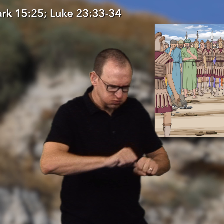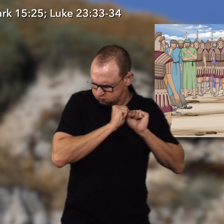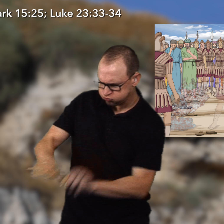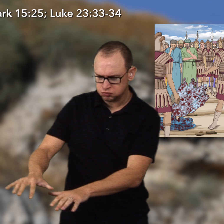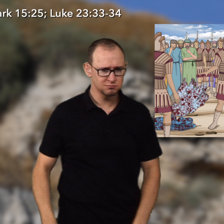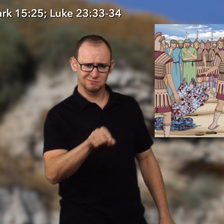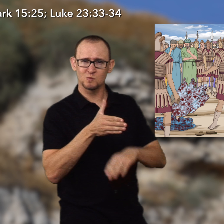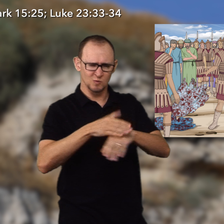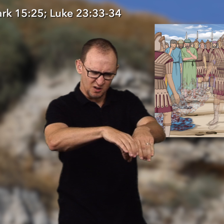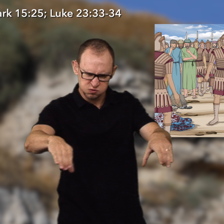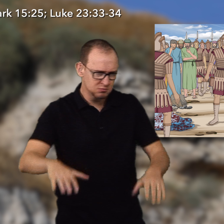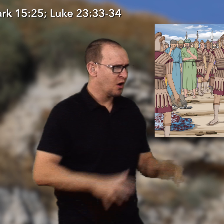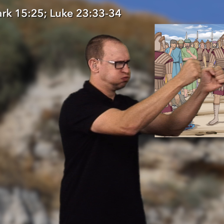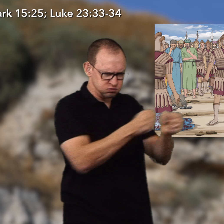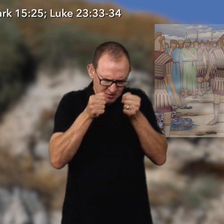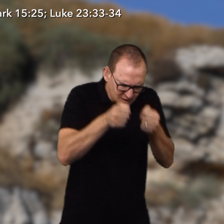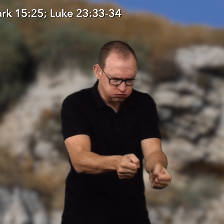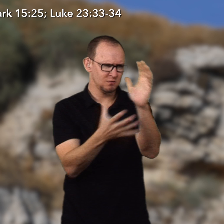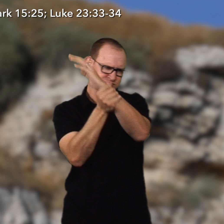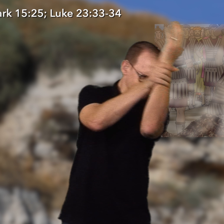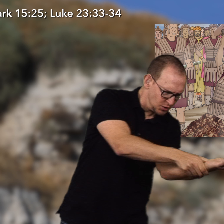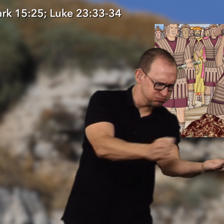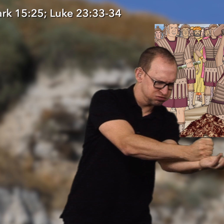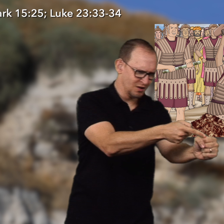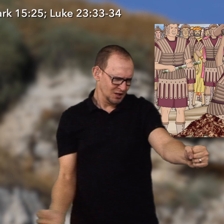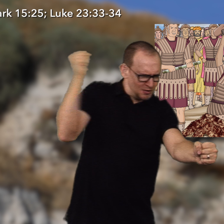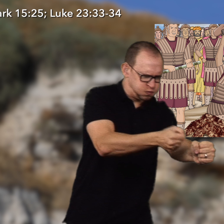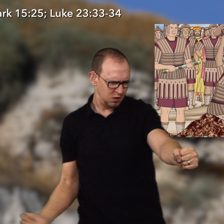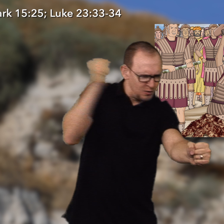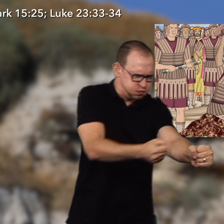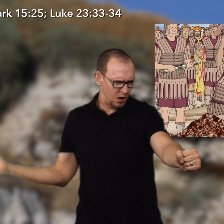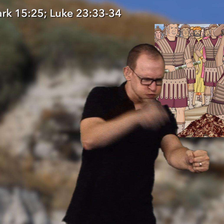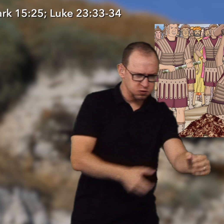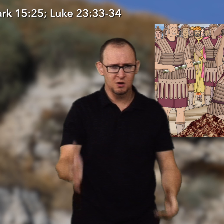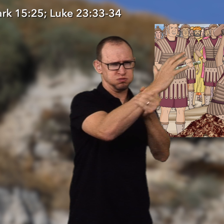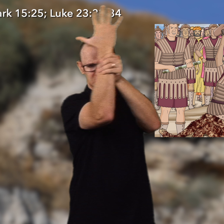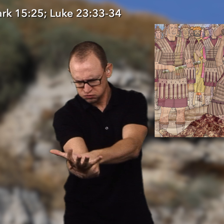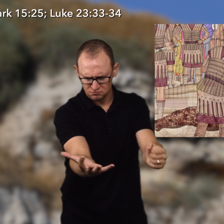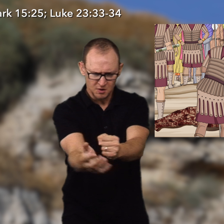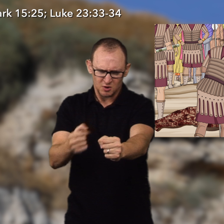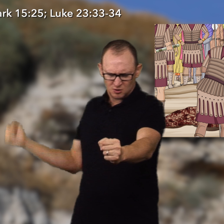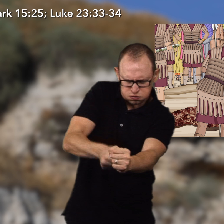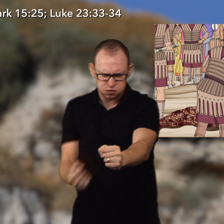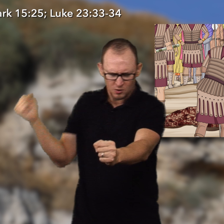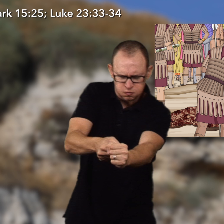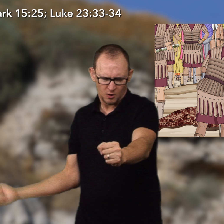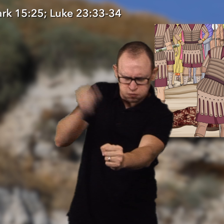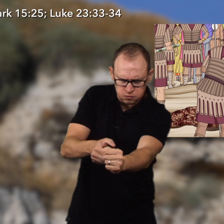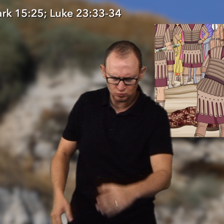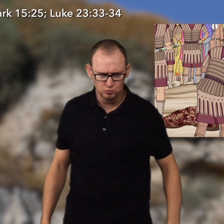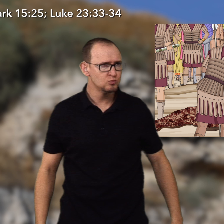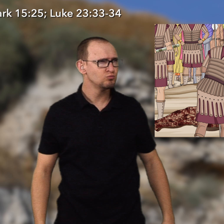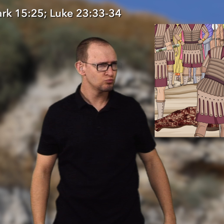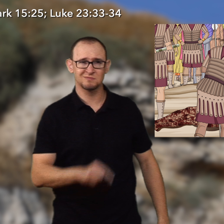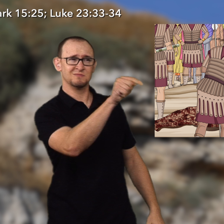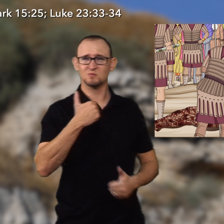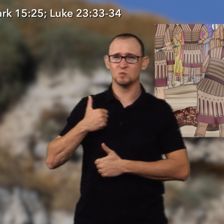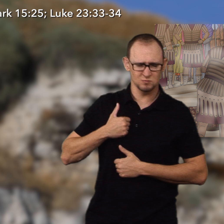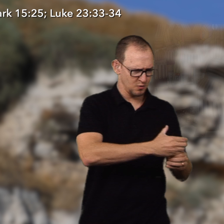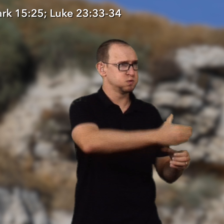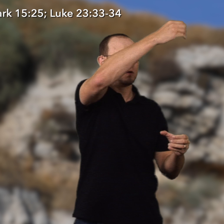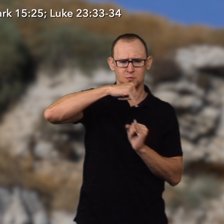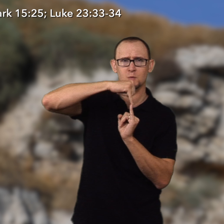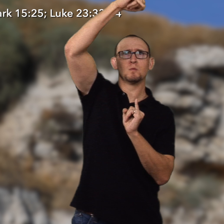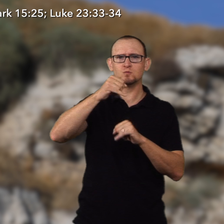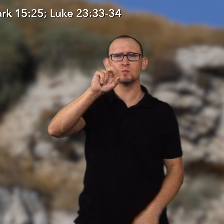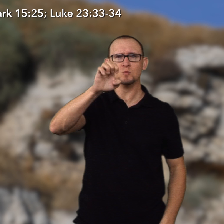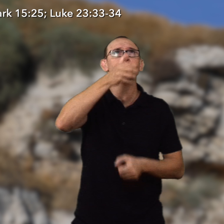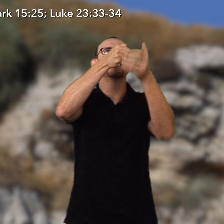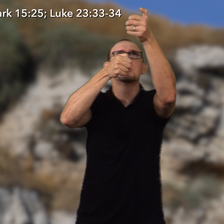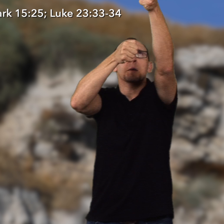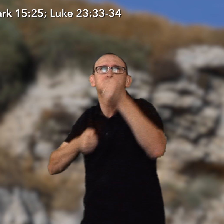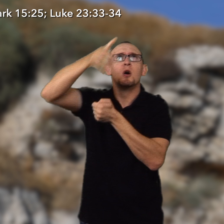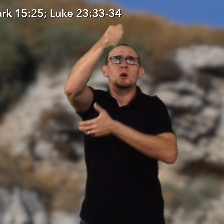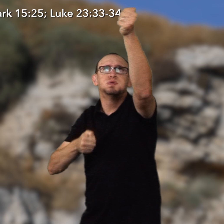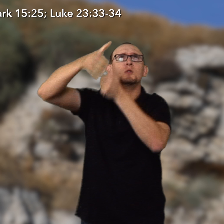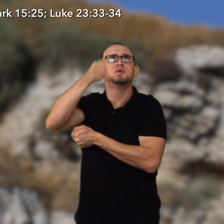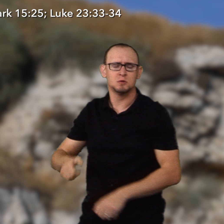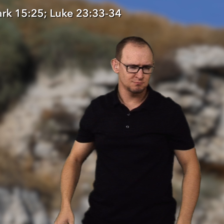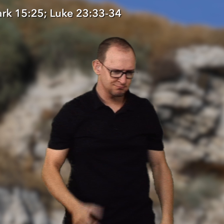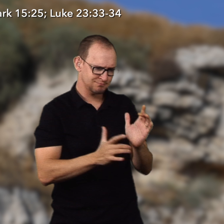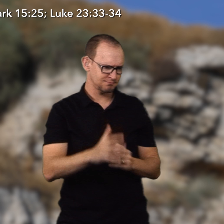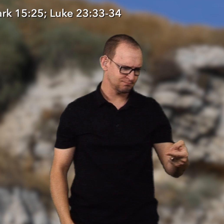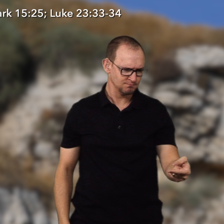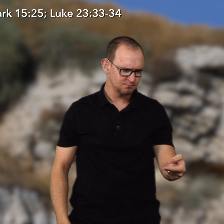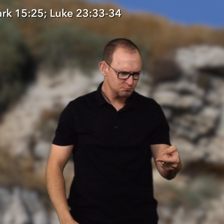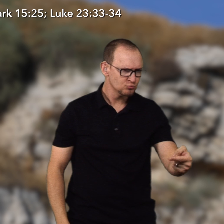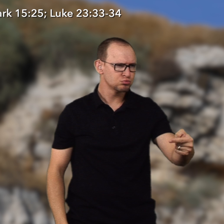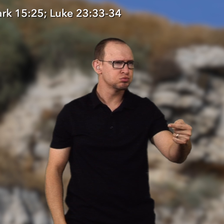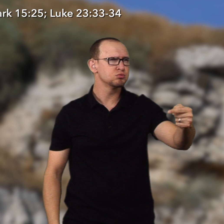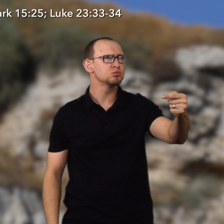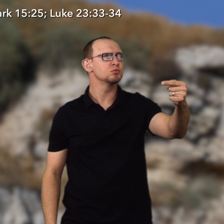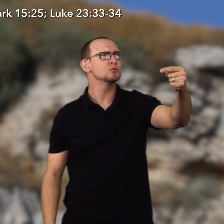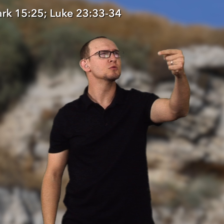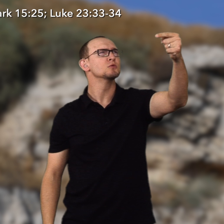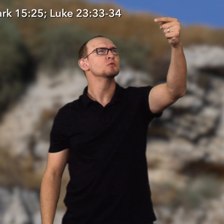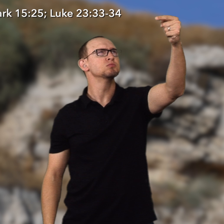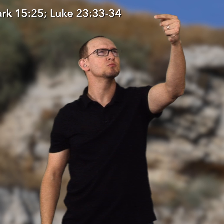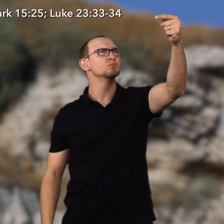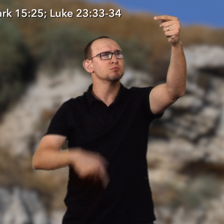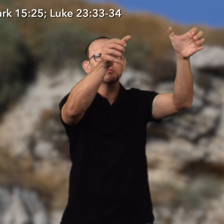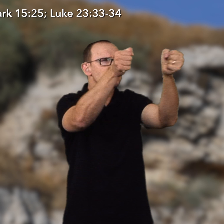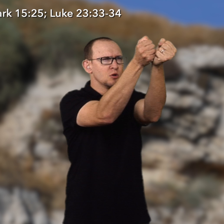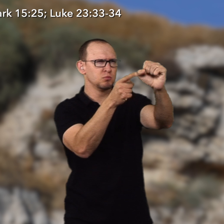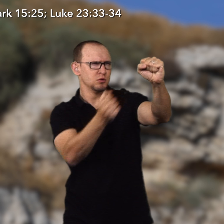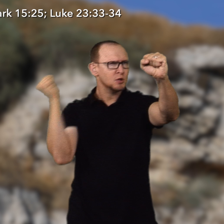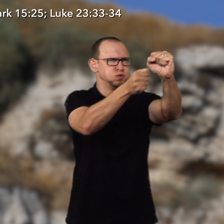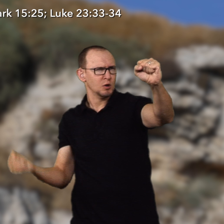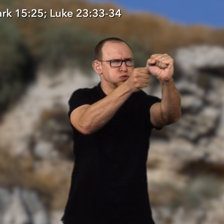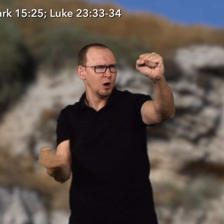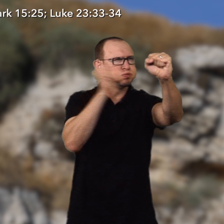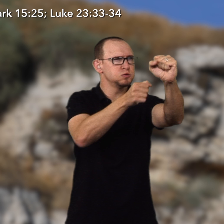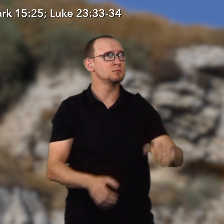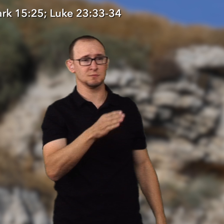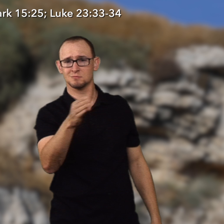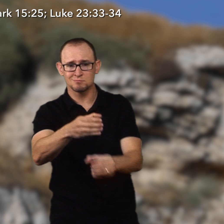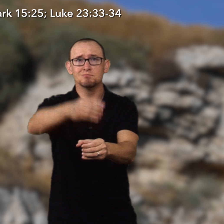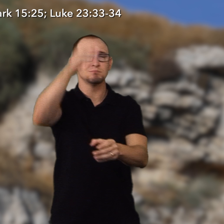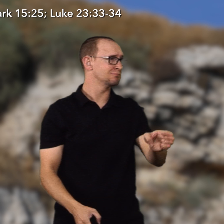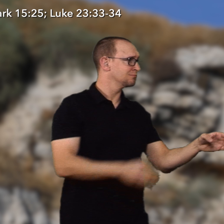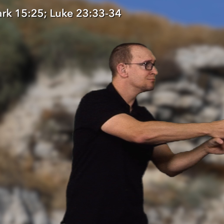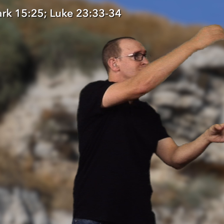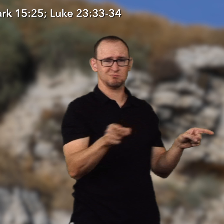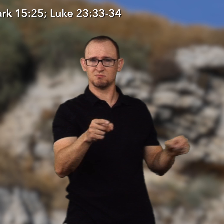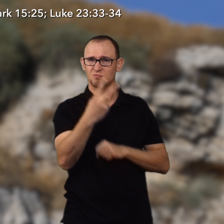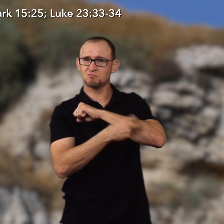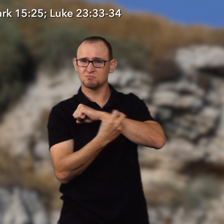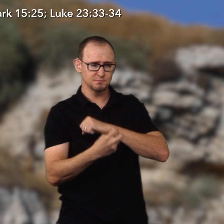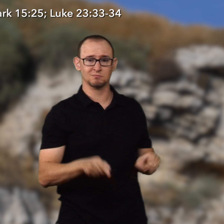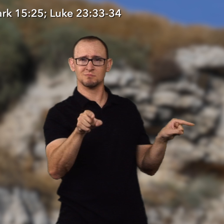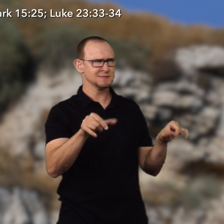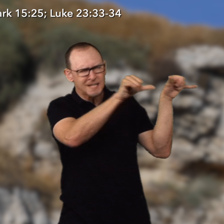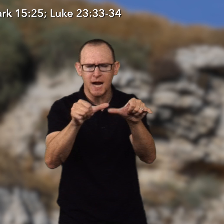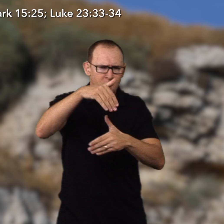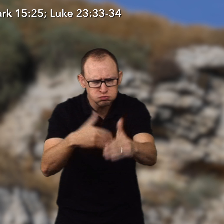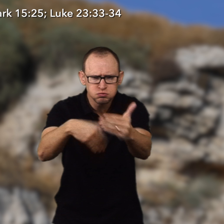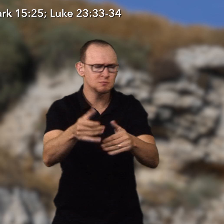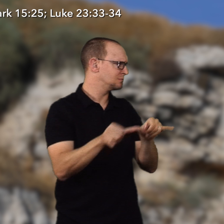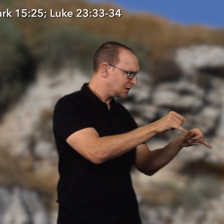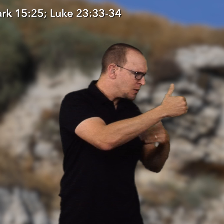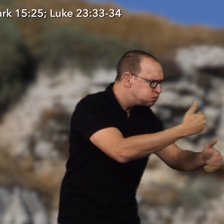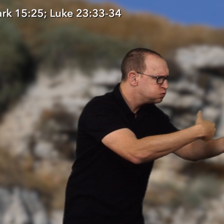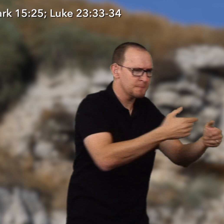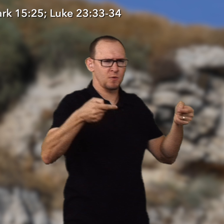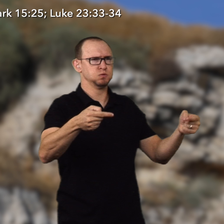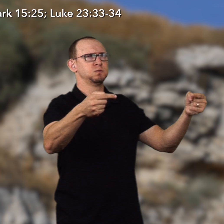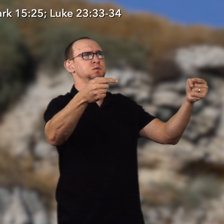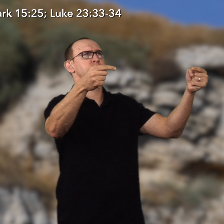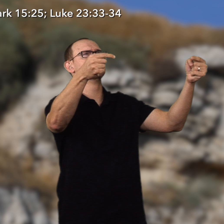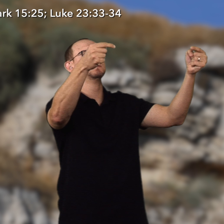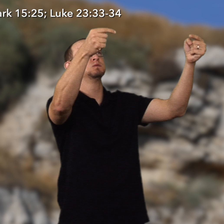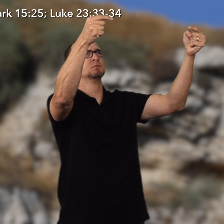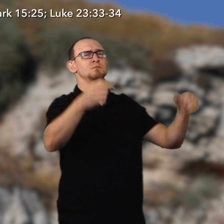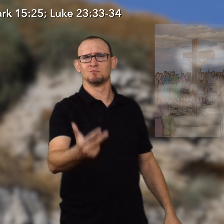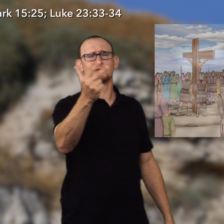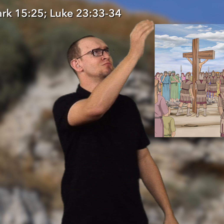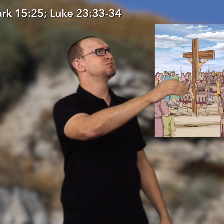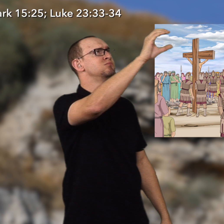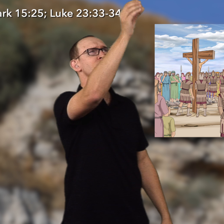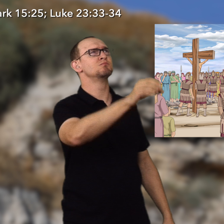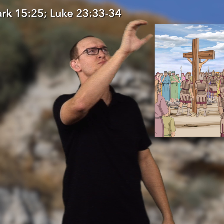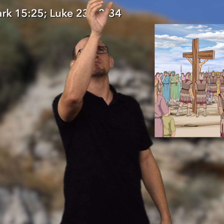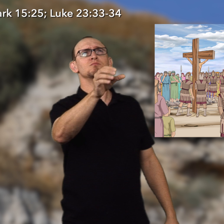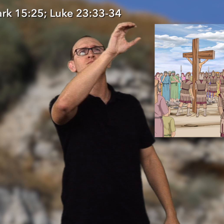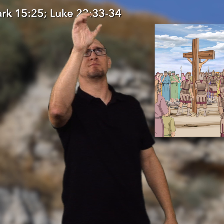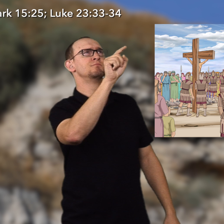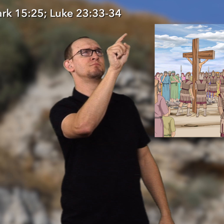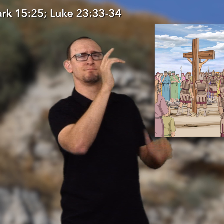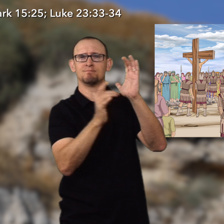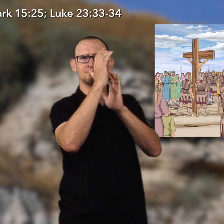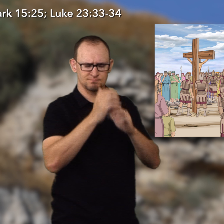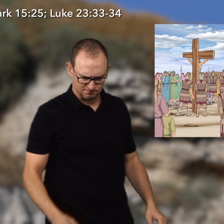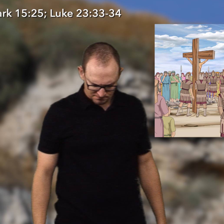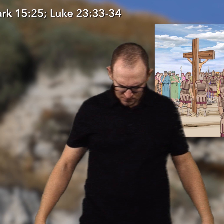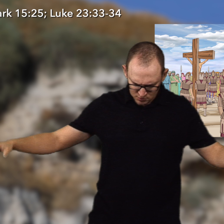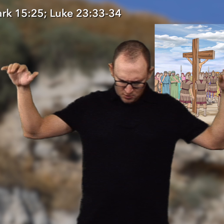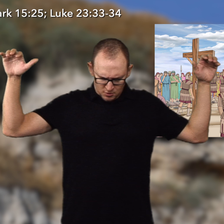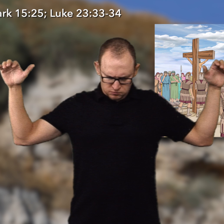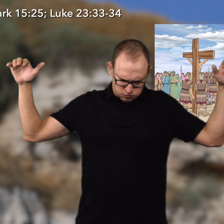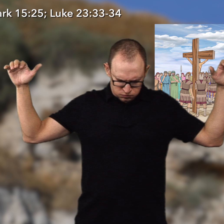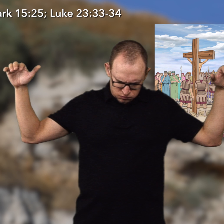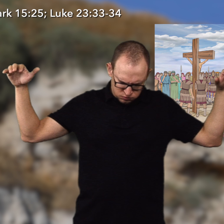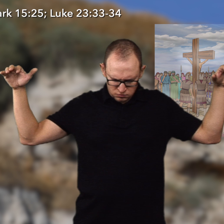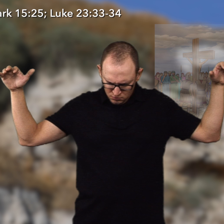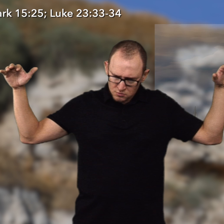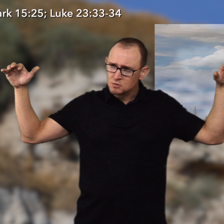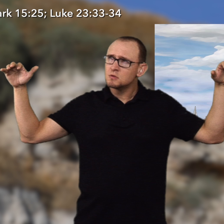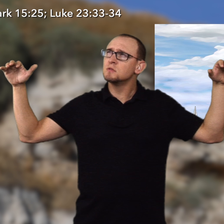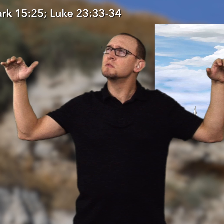When they came to the place called The Skull, they crucified Him there, along with the criminals, one on His right and the other on His left.